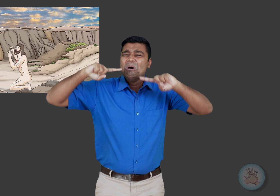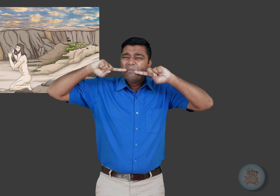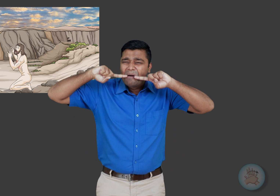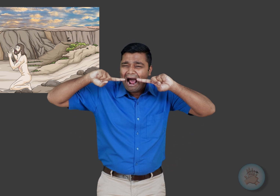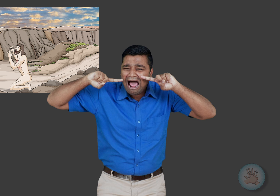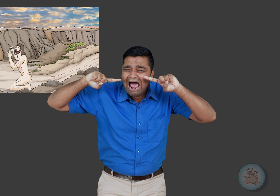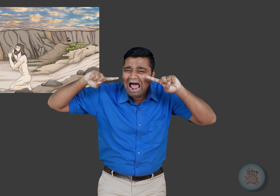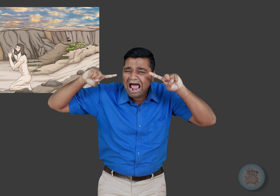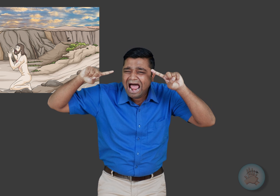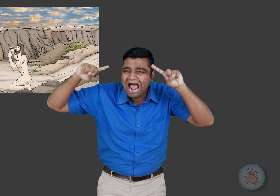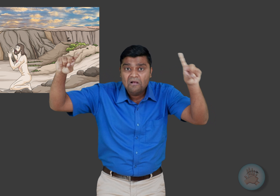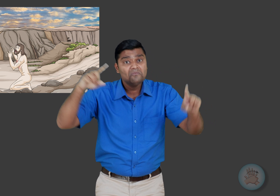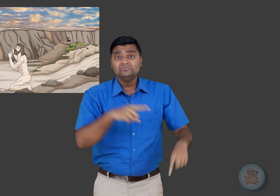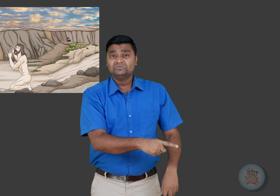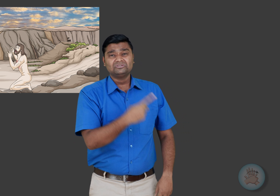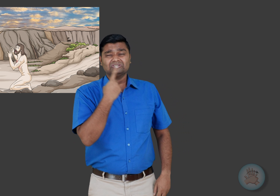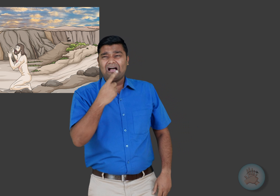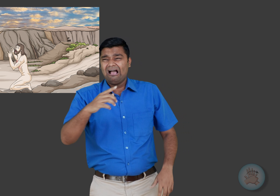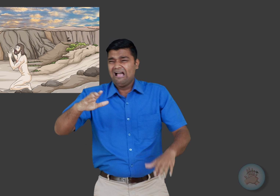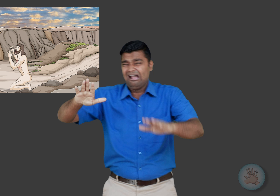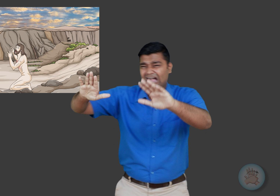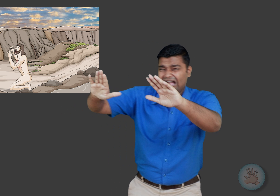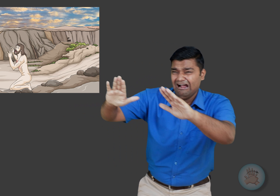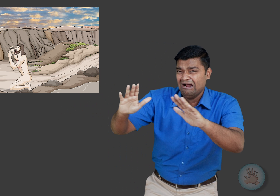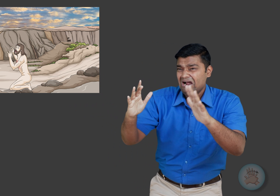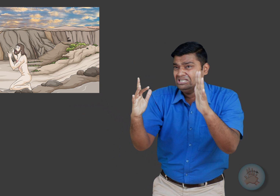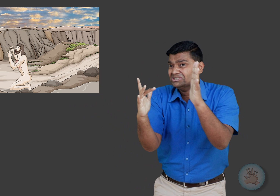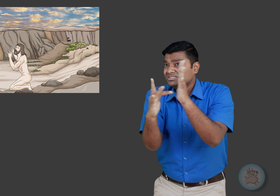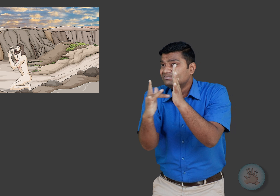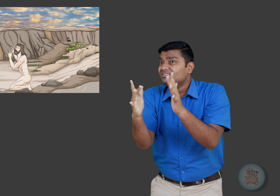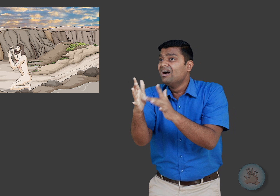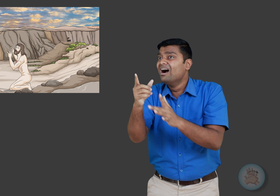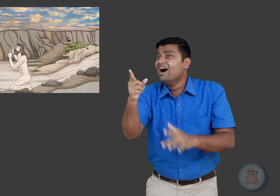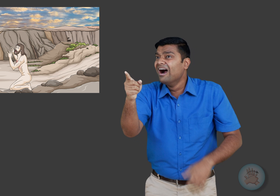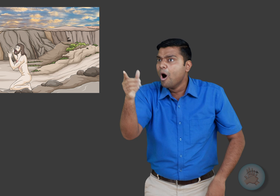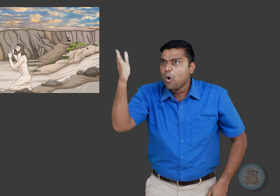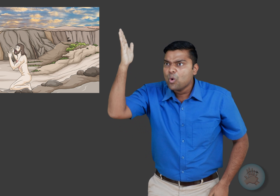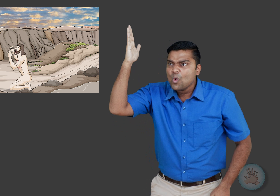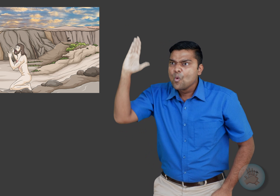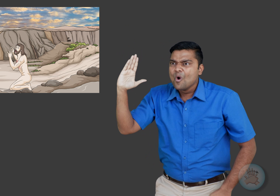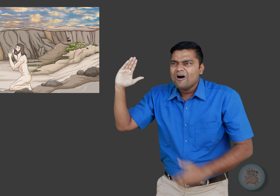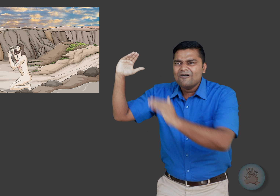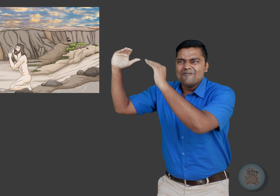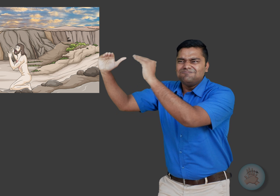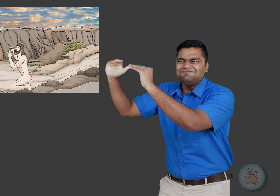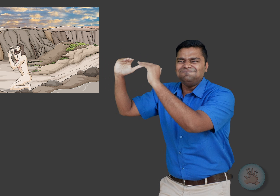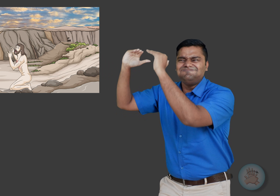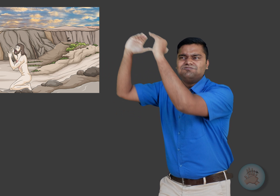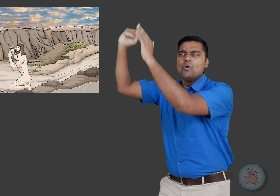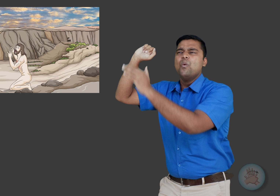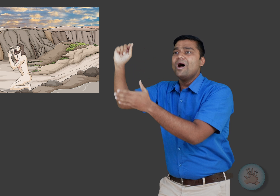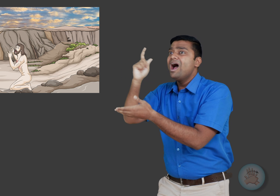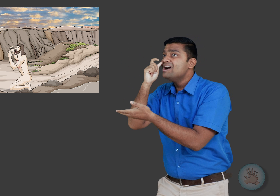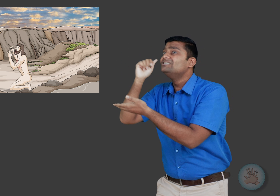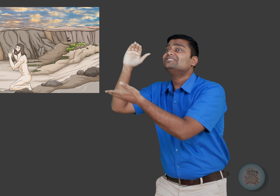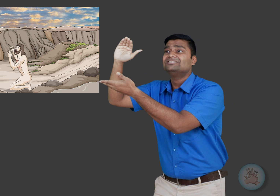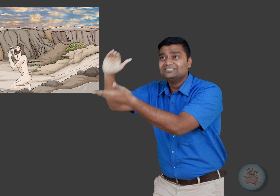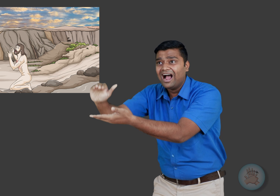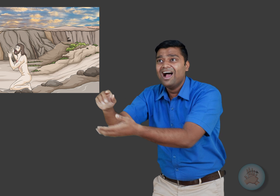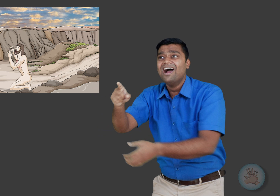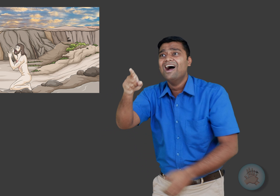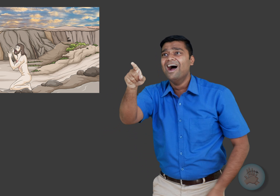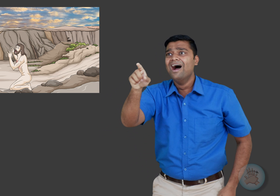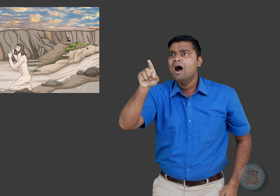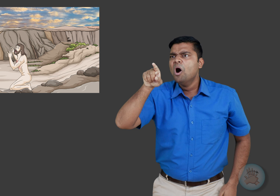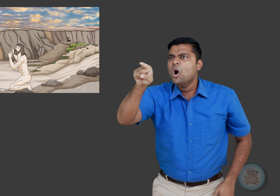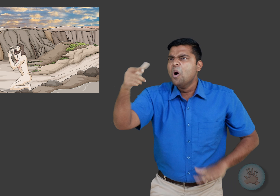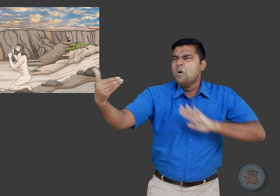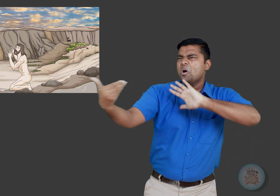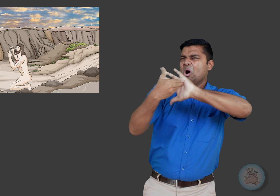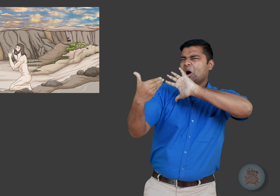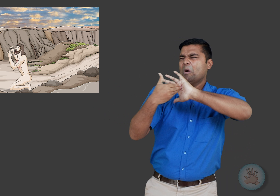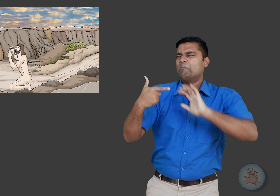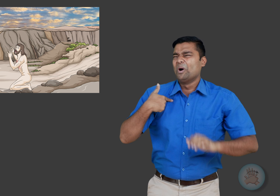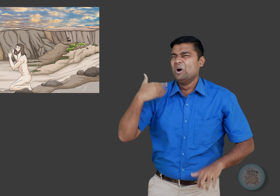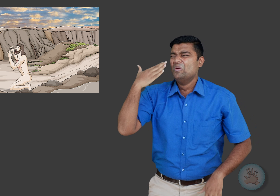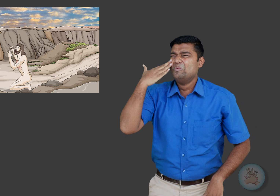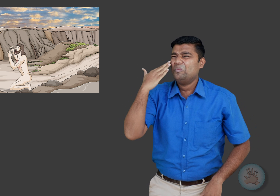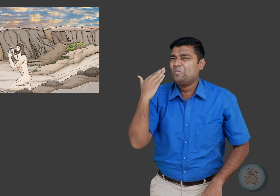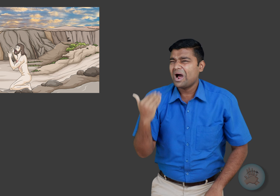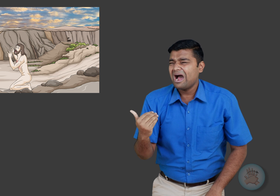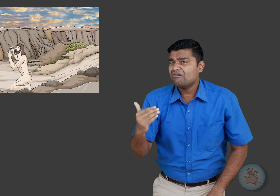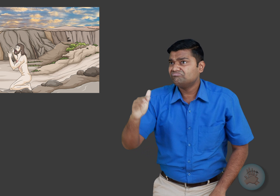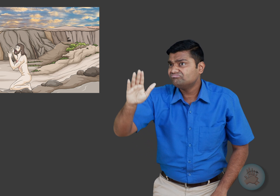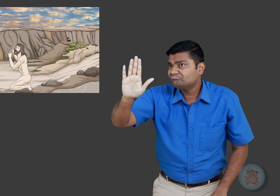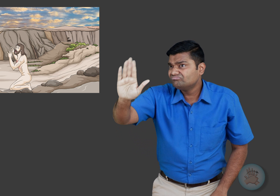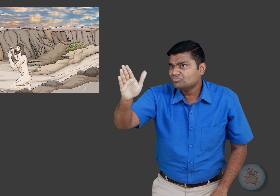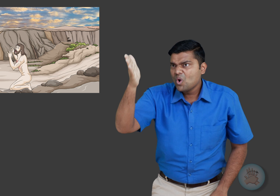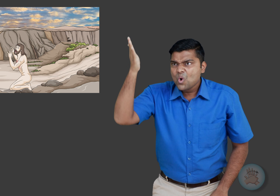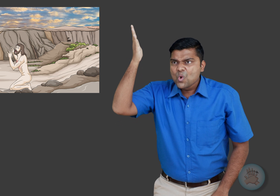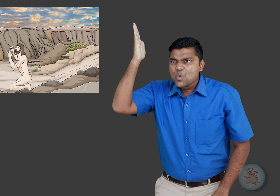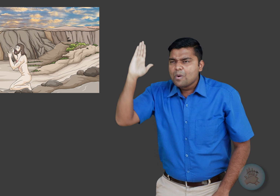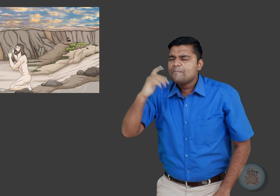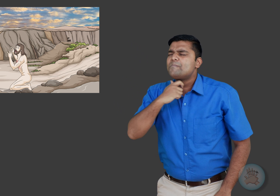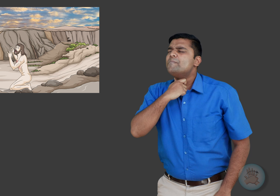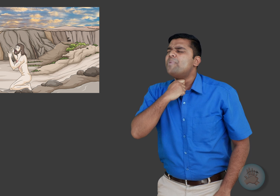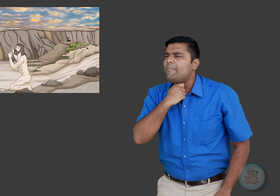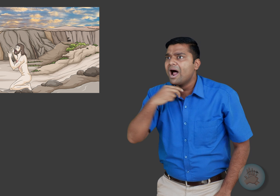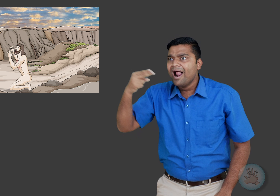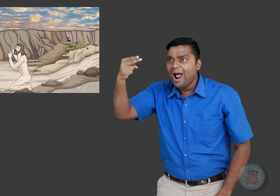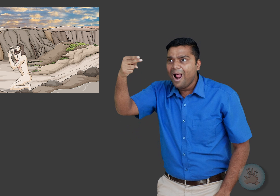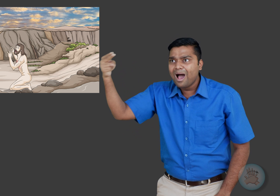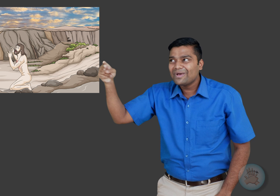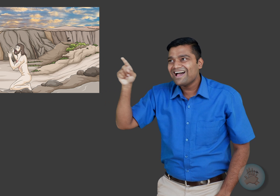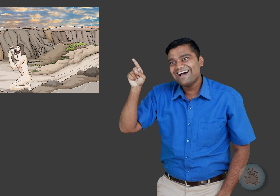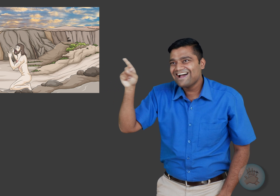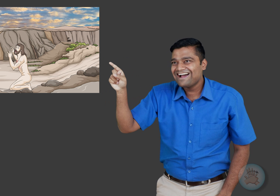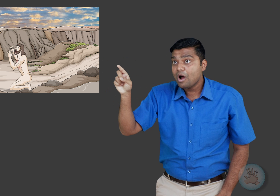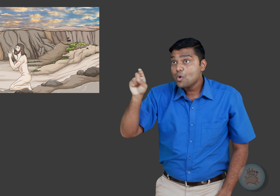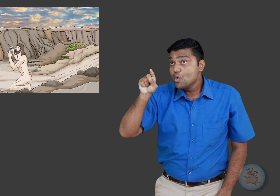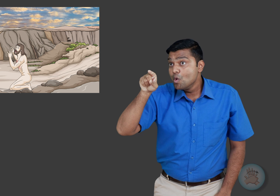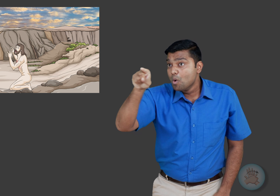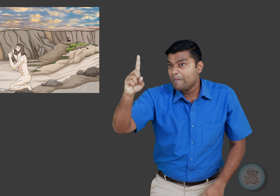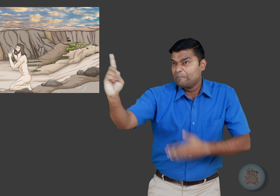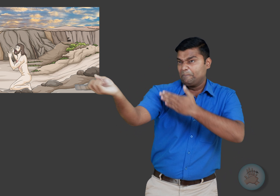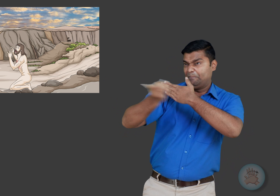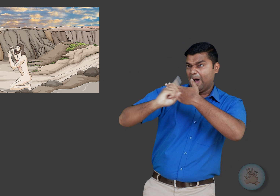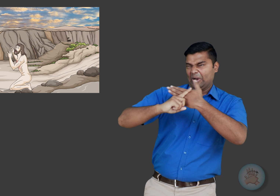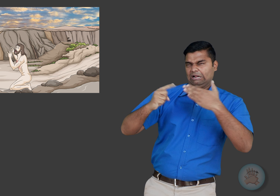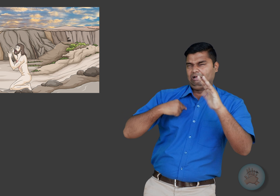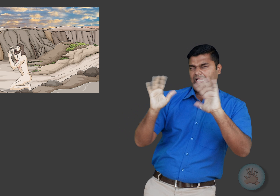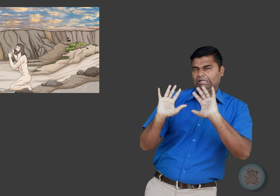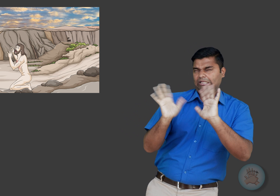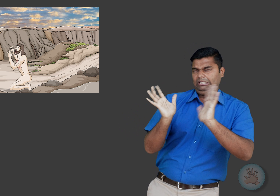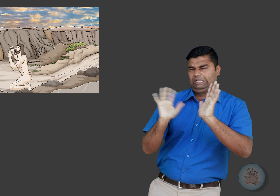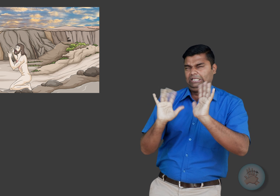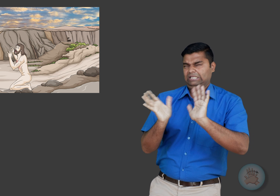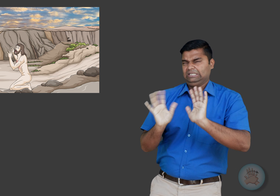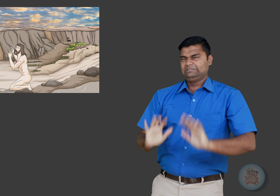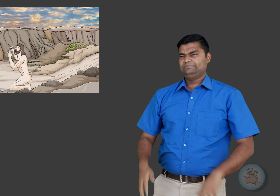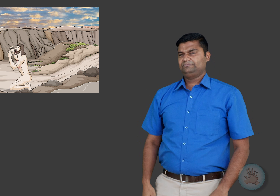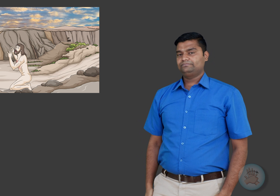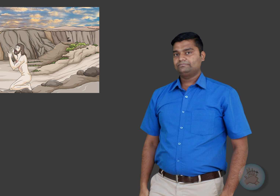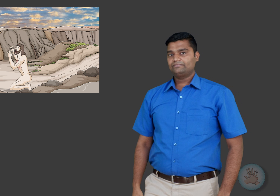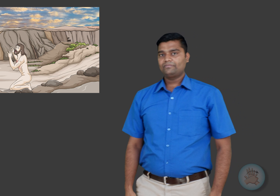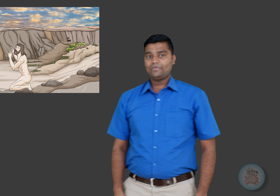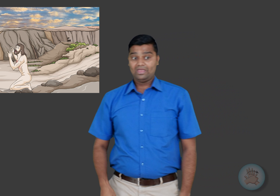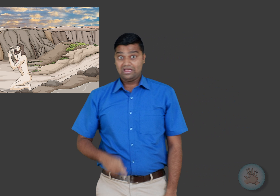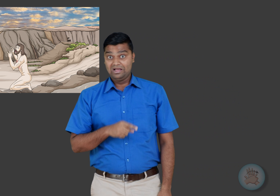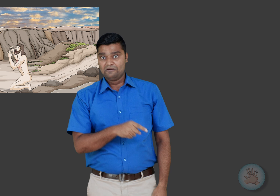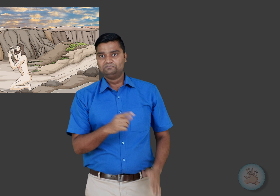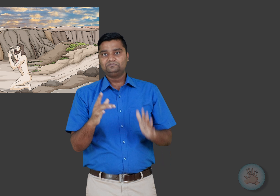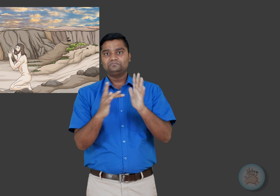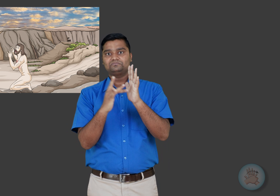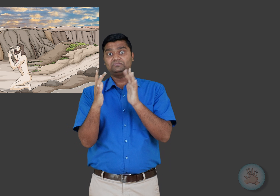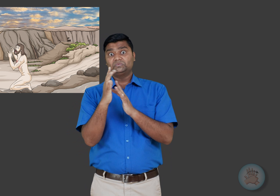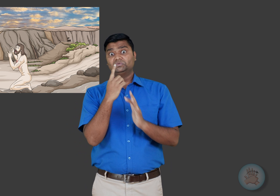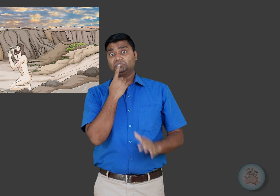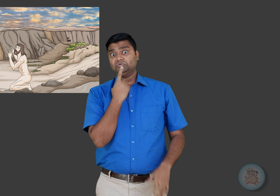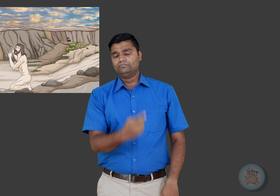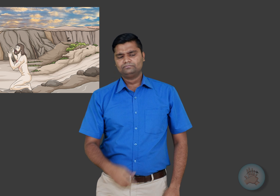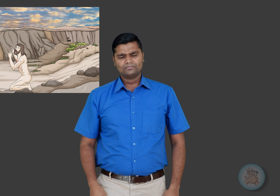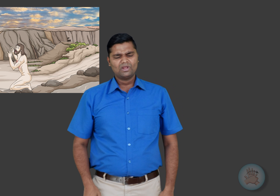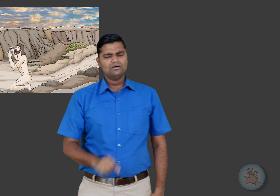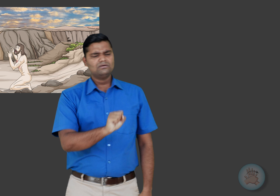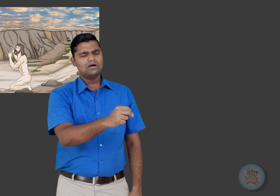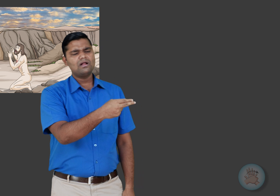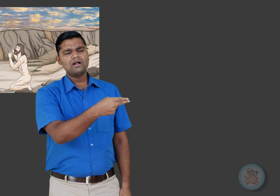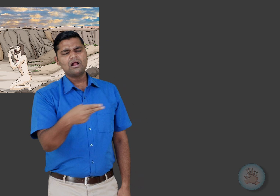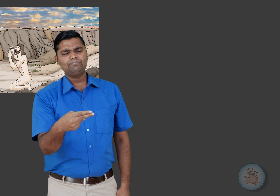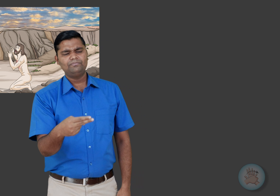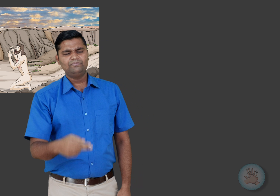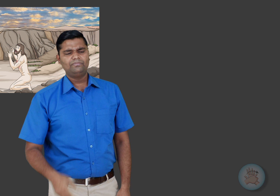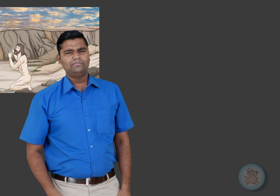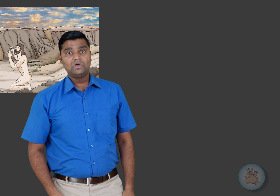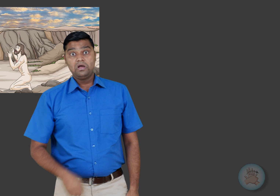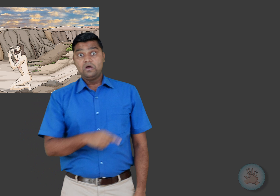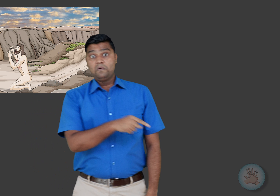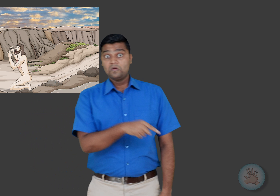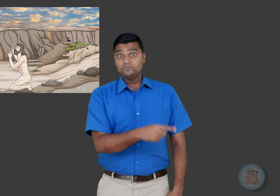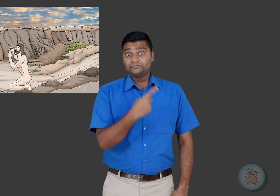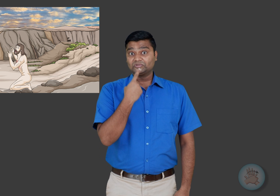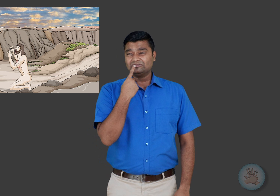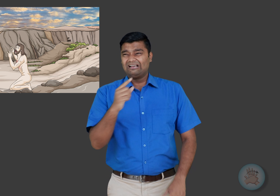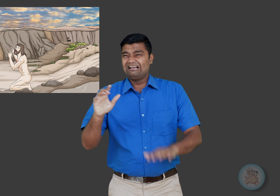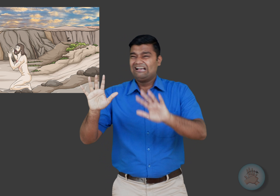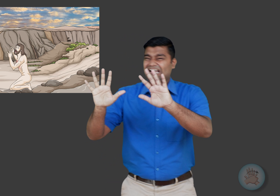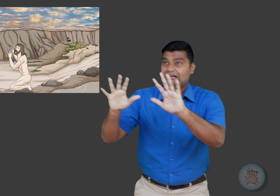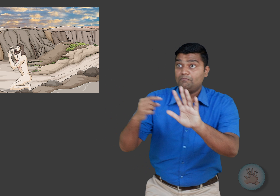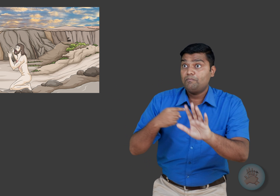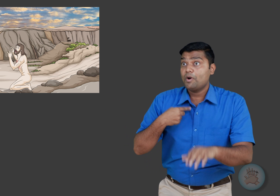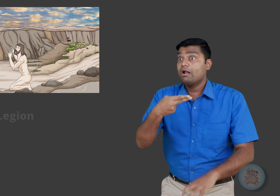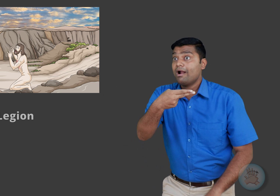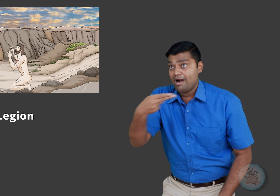I beg You before God not to torture me!” For Jesus had already declared, “Come out of this man, you unclean spirit!”